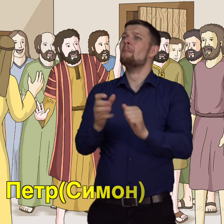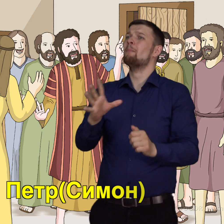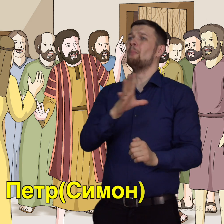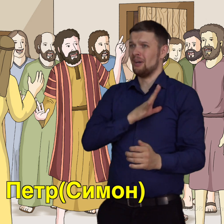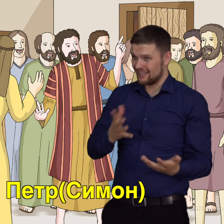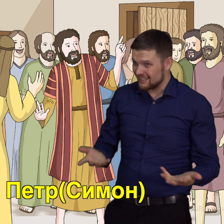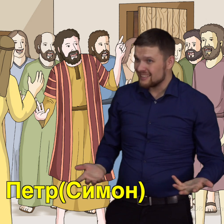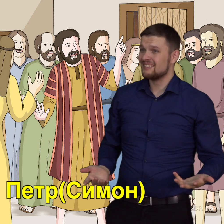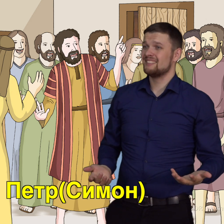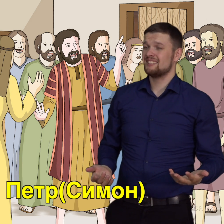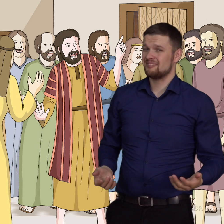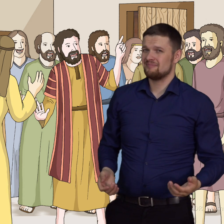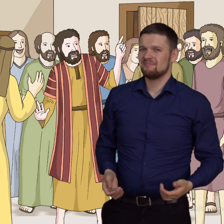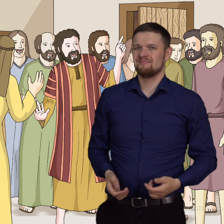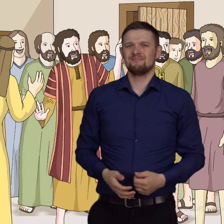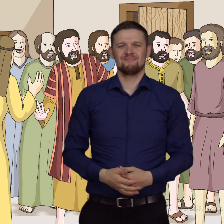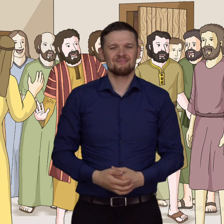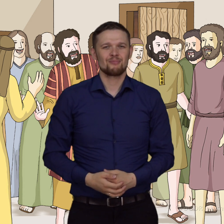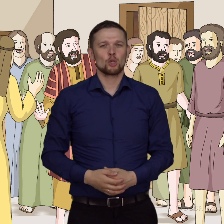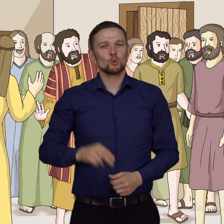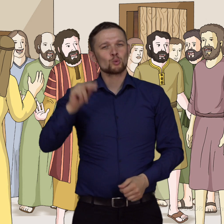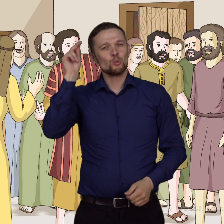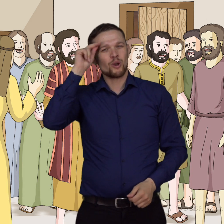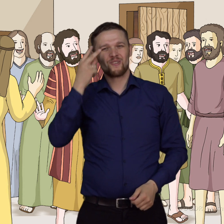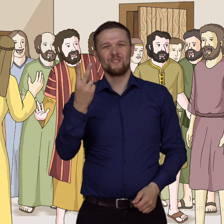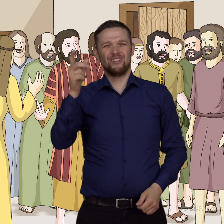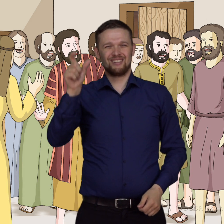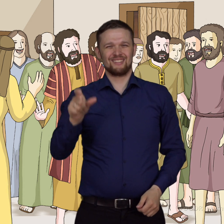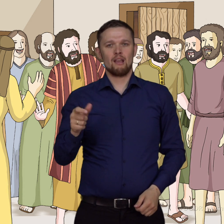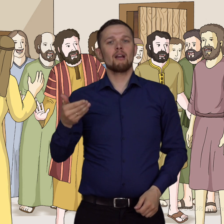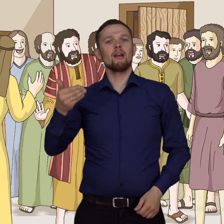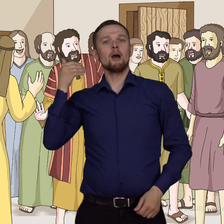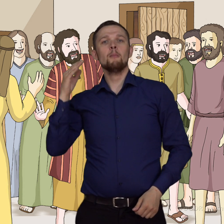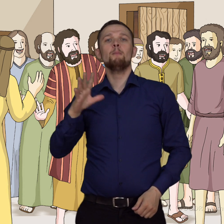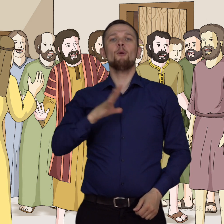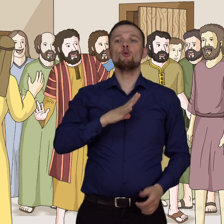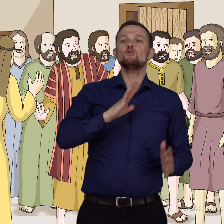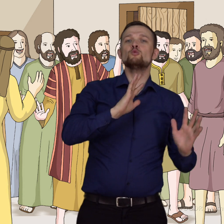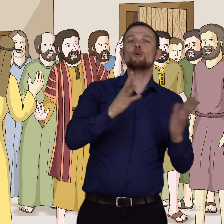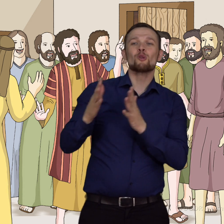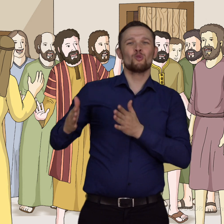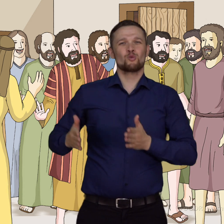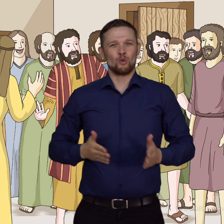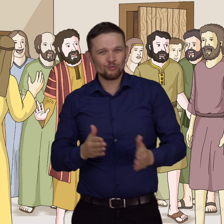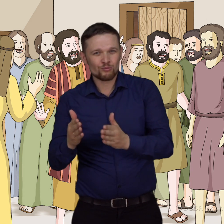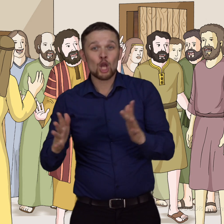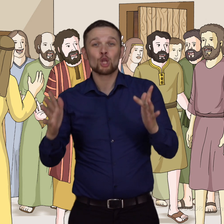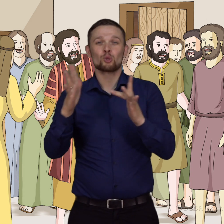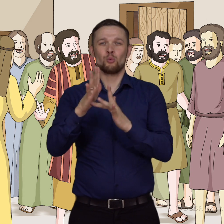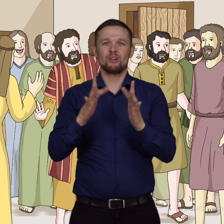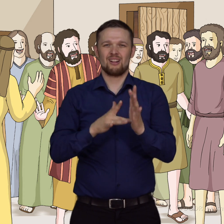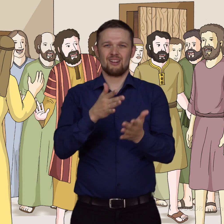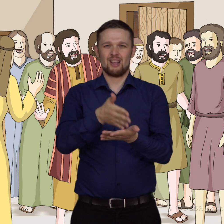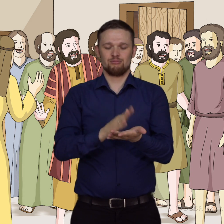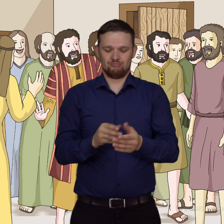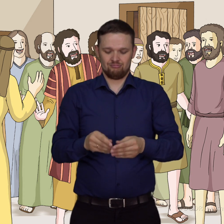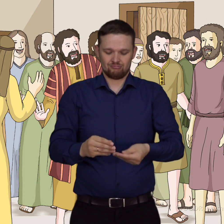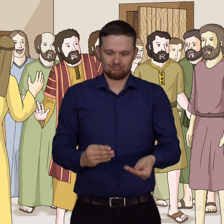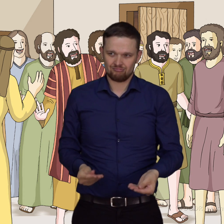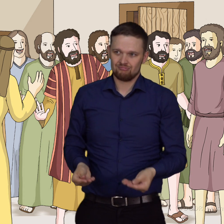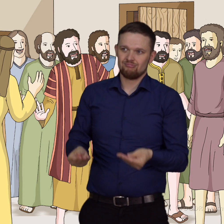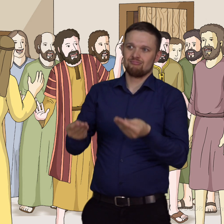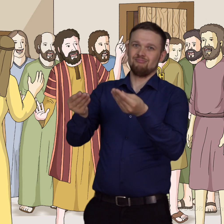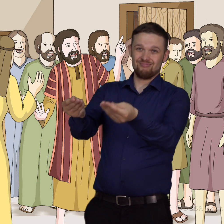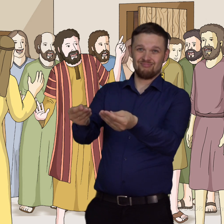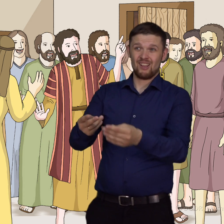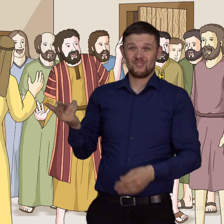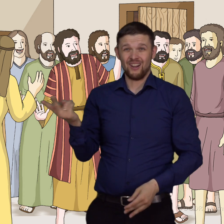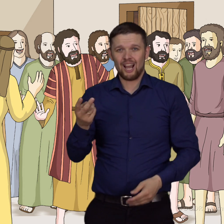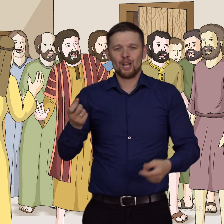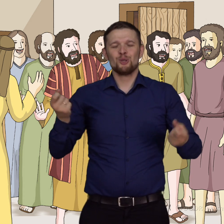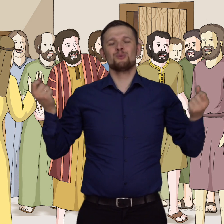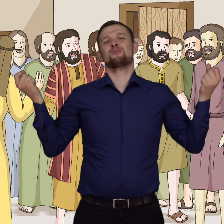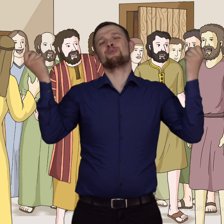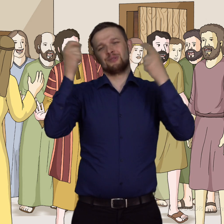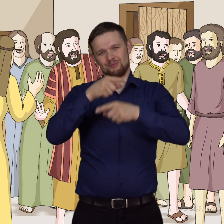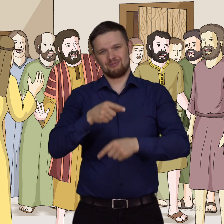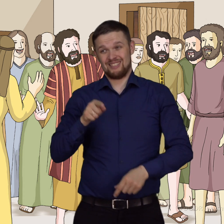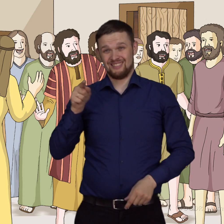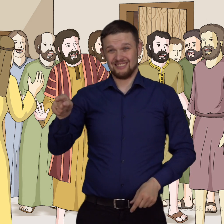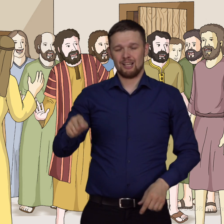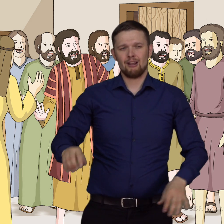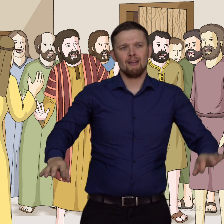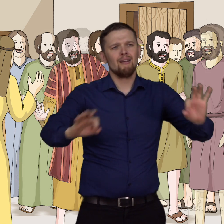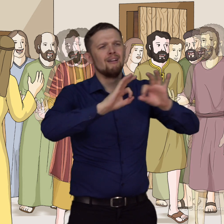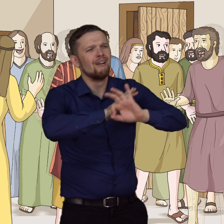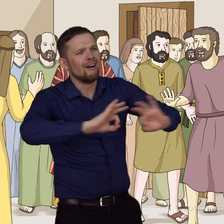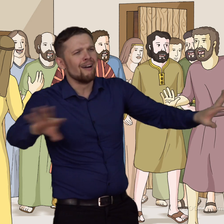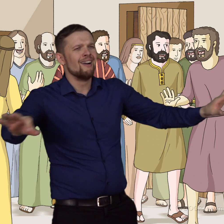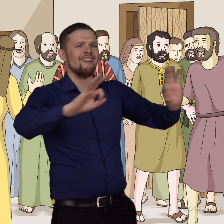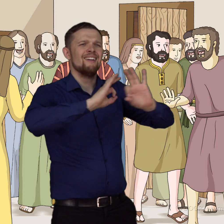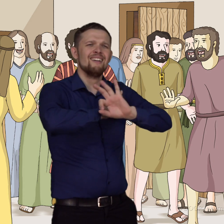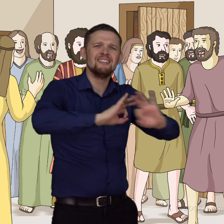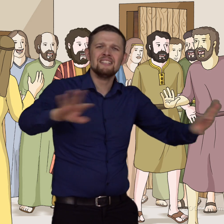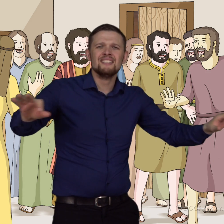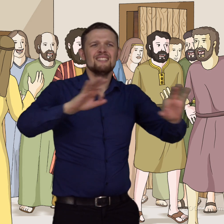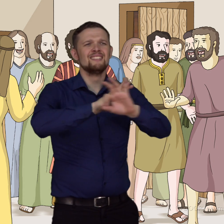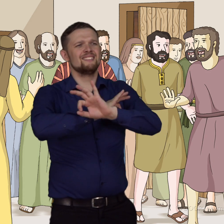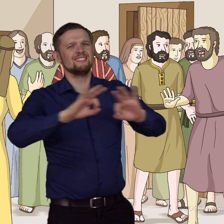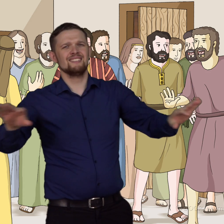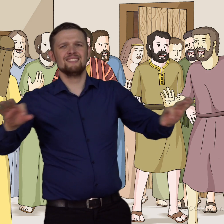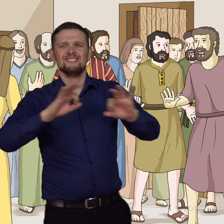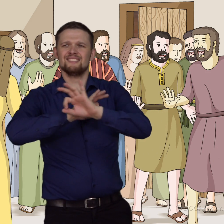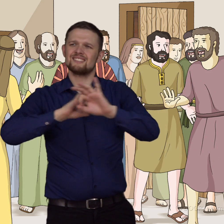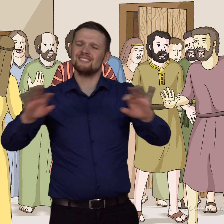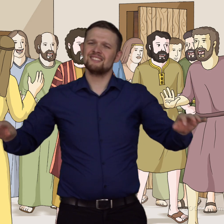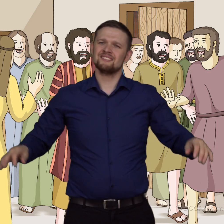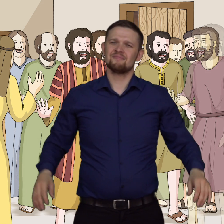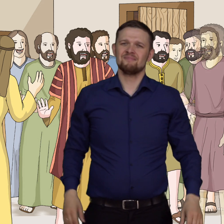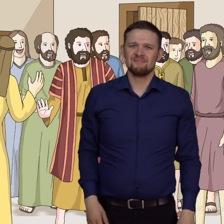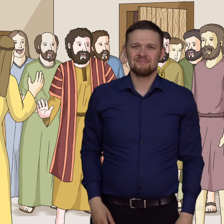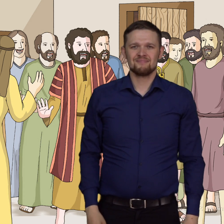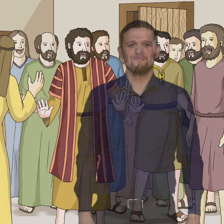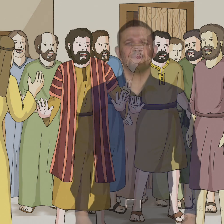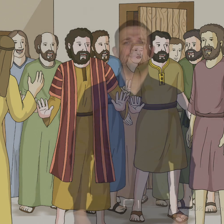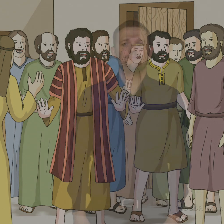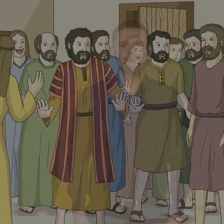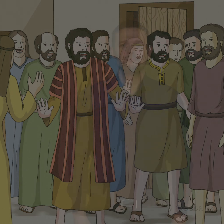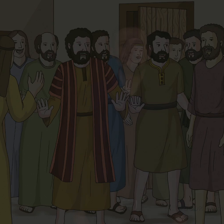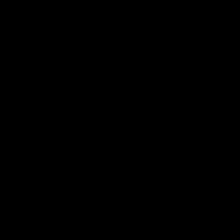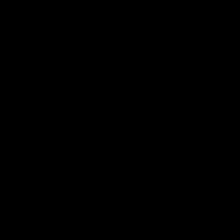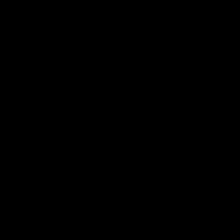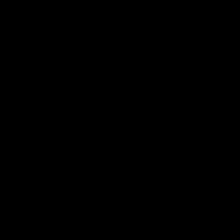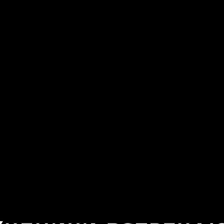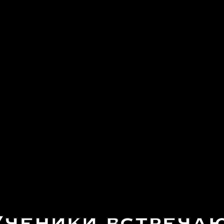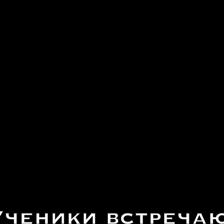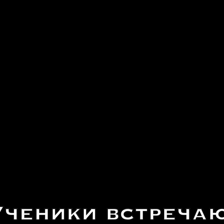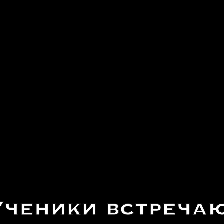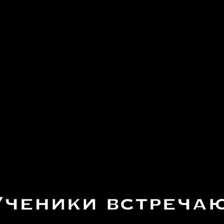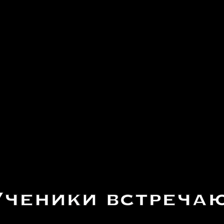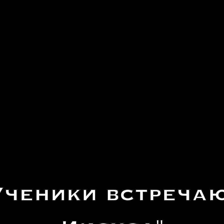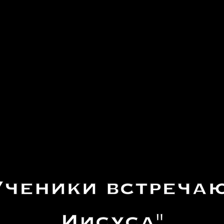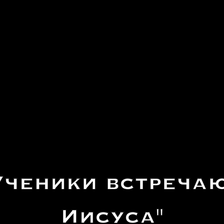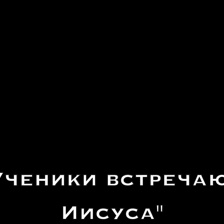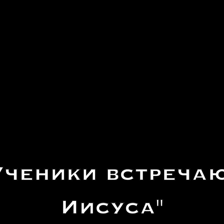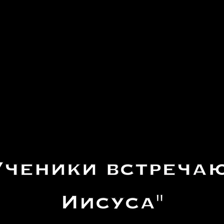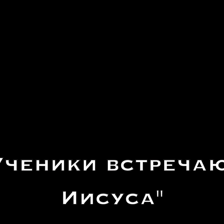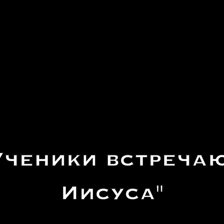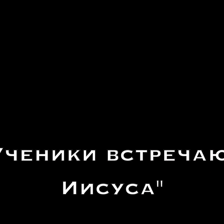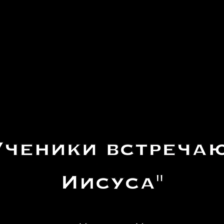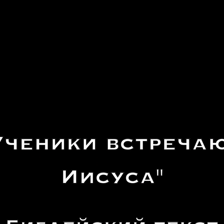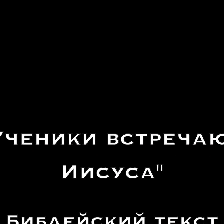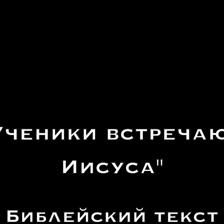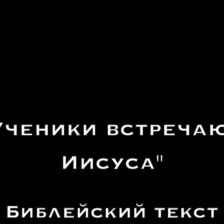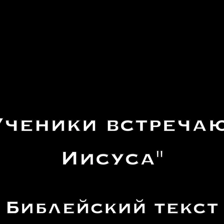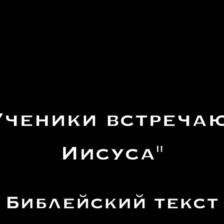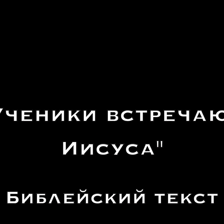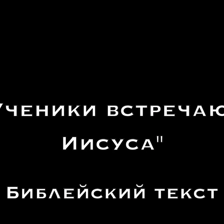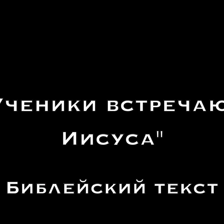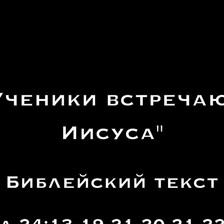Then the two told what had happened on the road, and how they had recognized Jesus in the breaking of the bread.